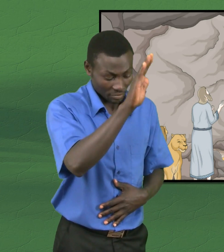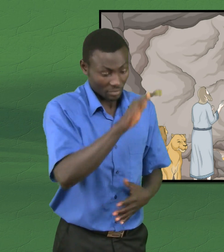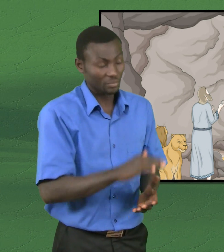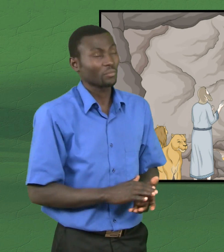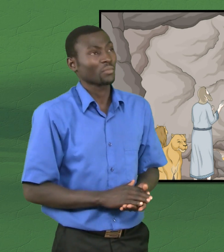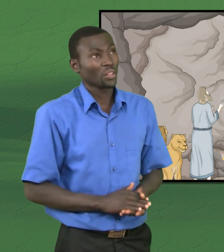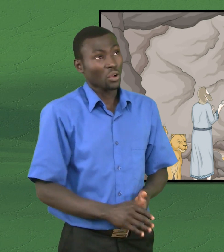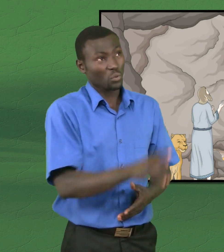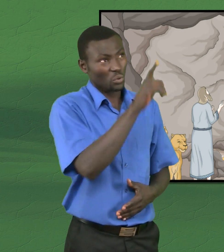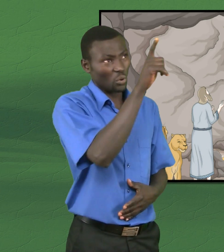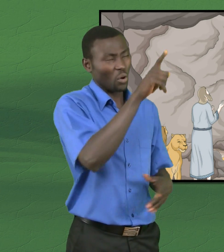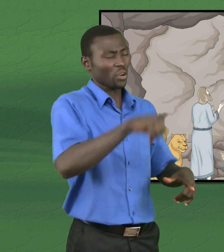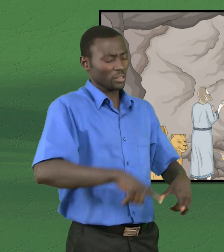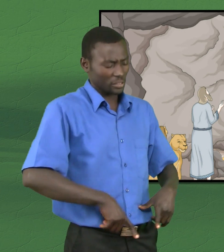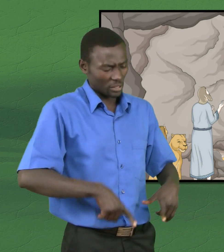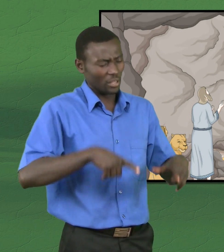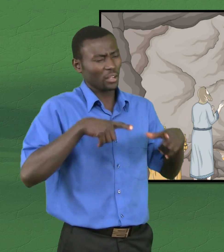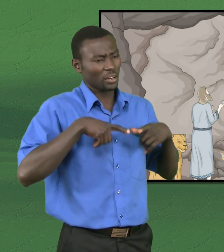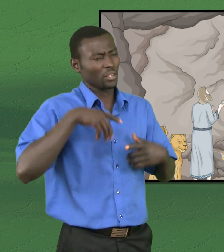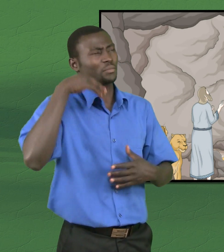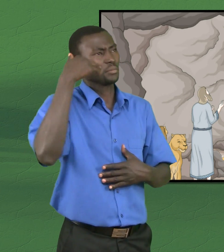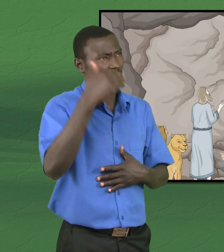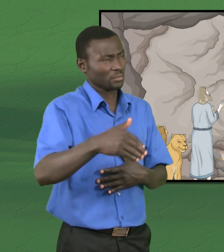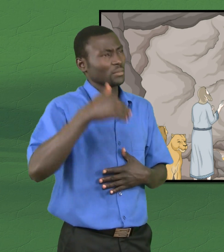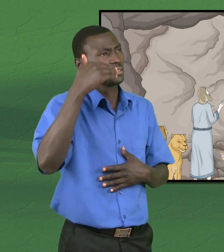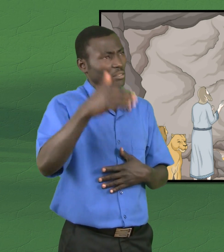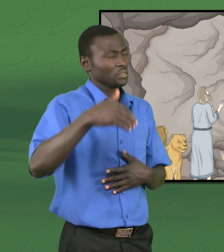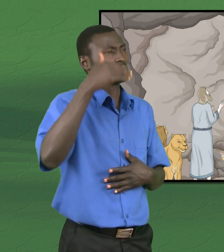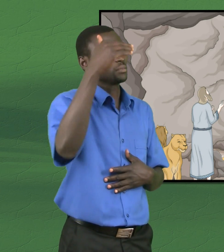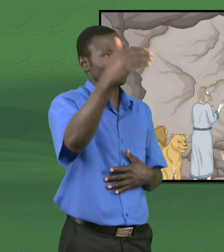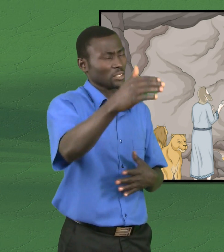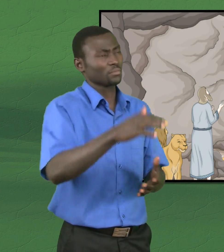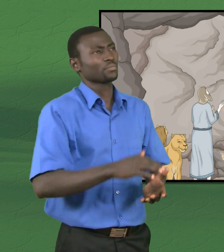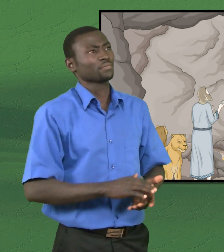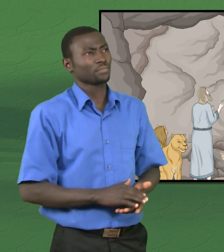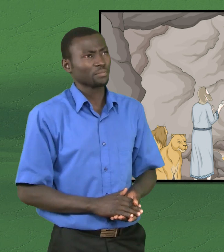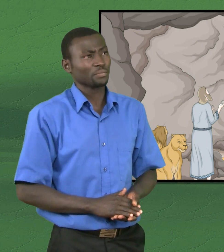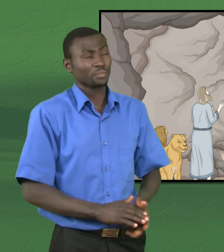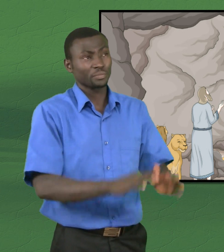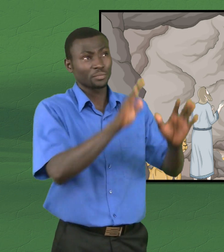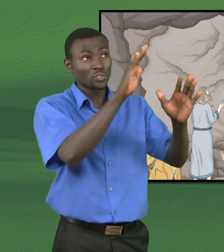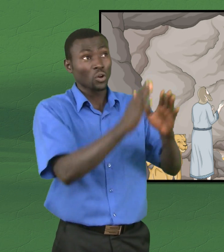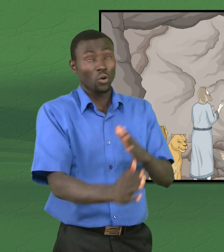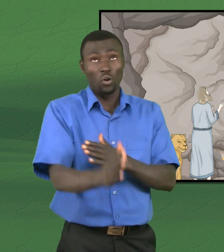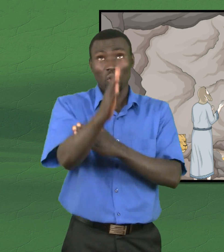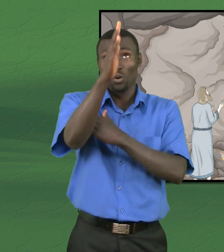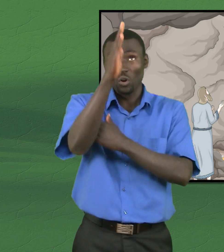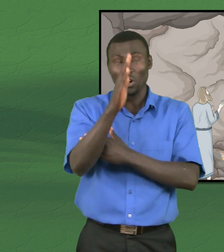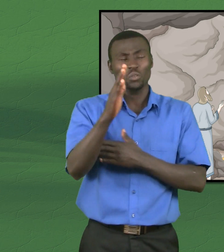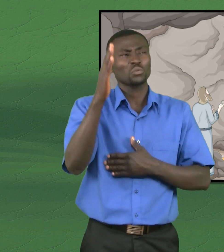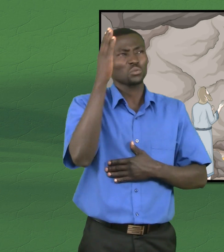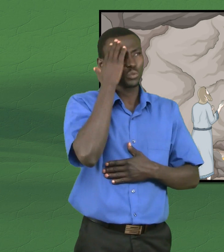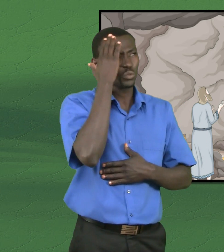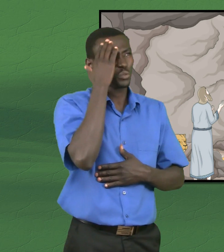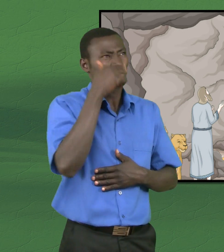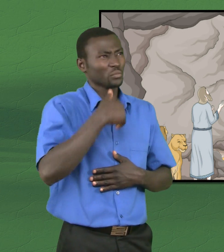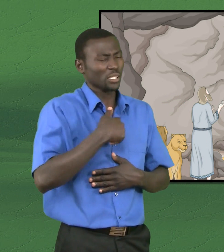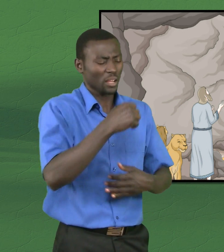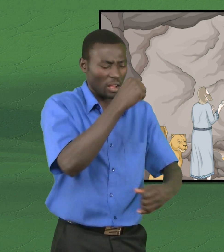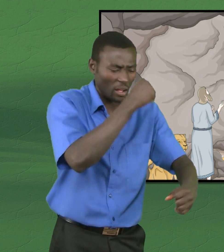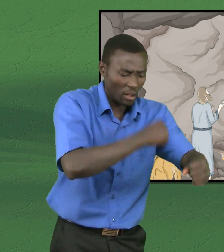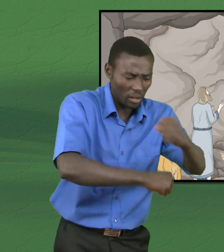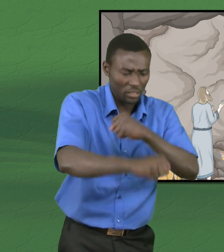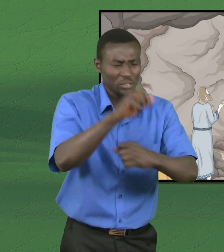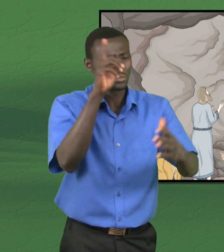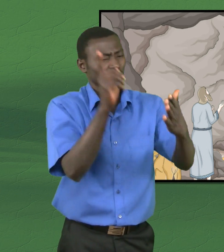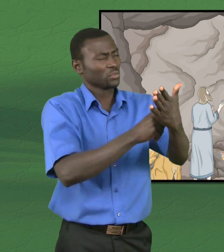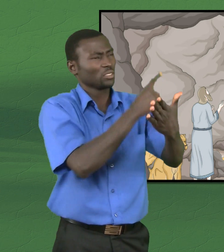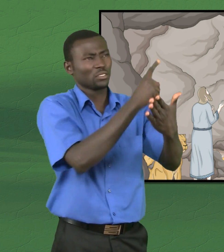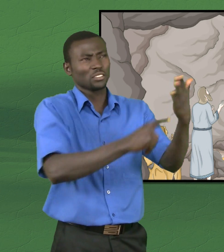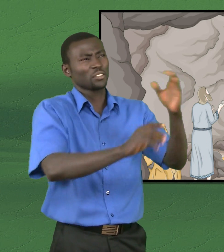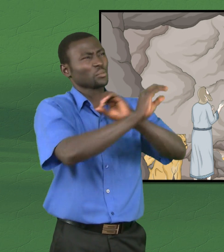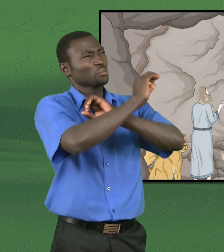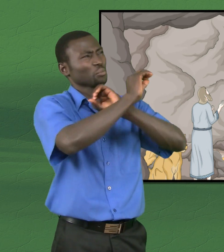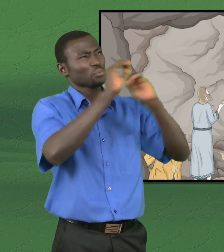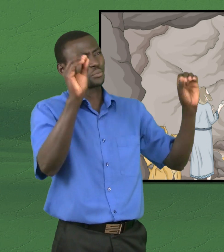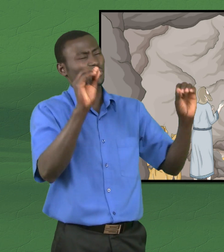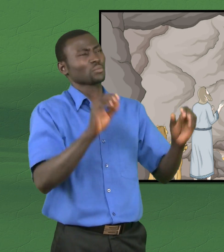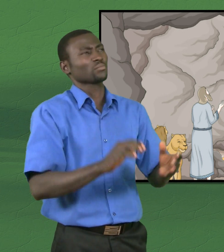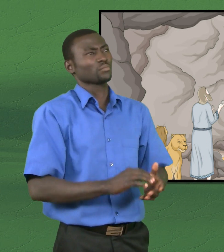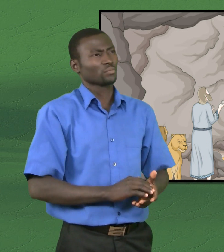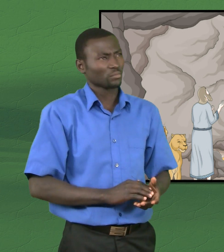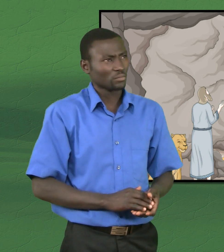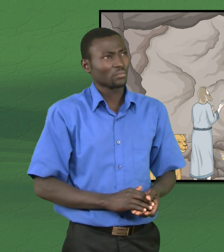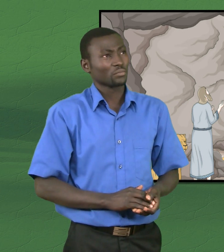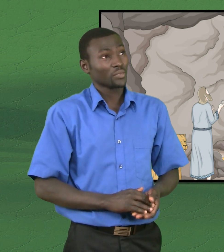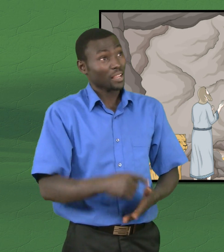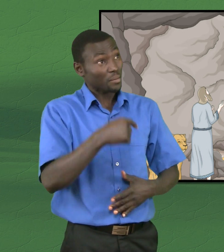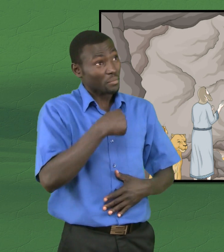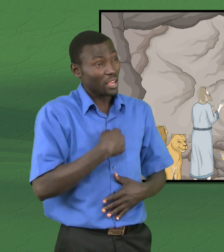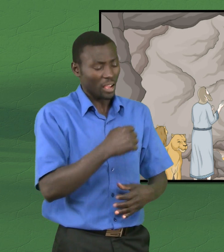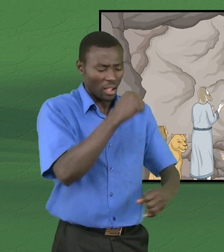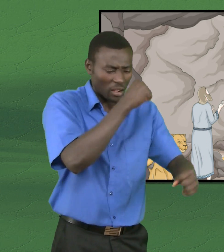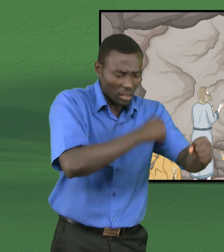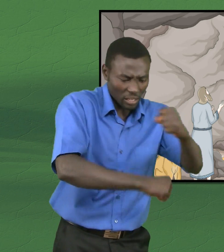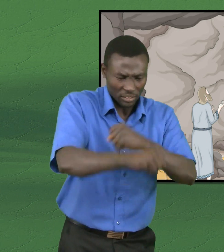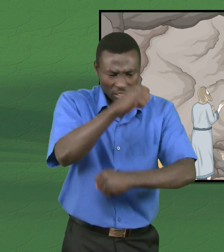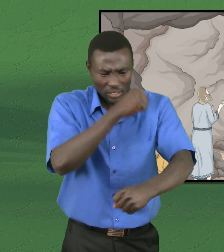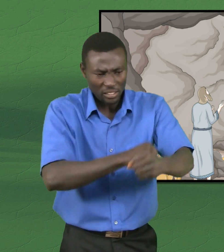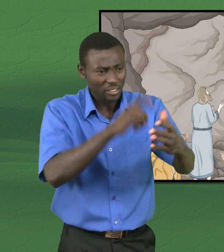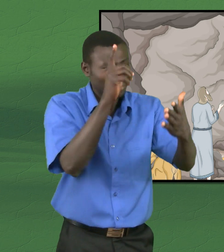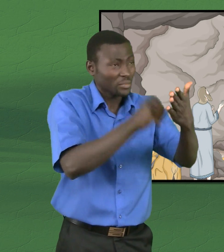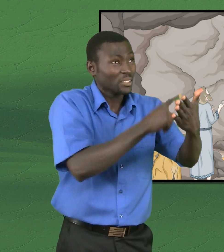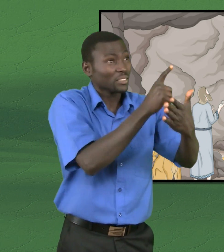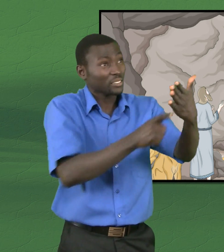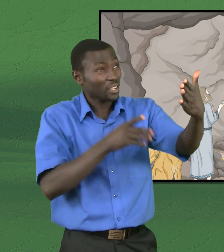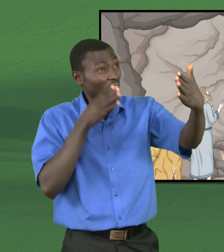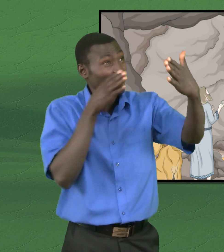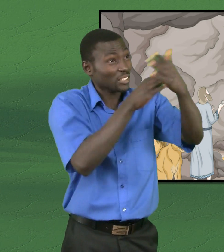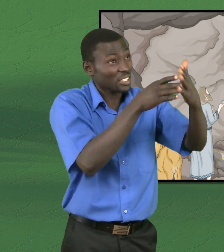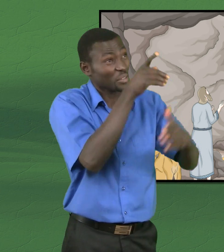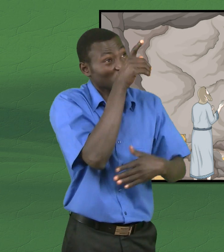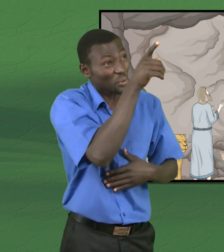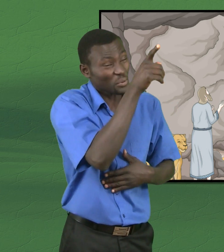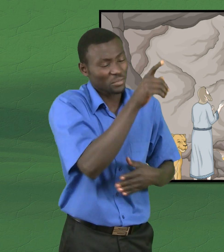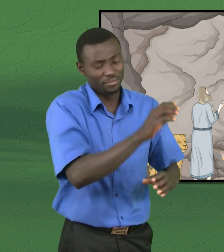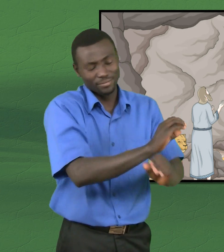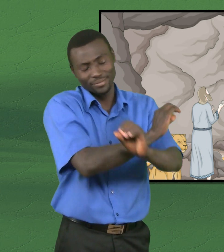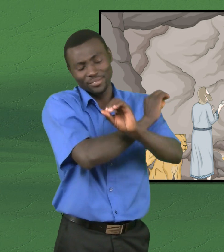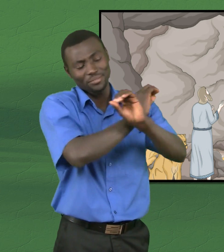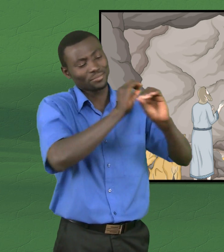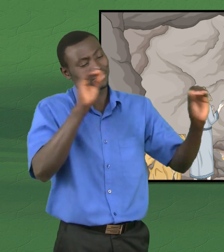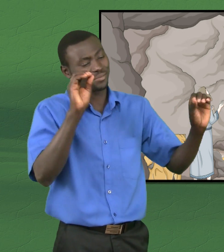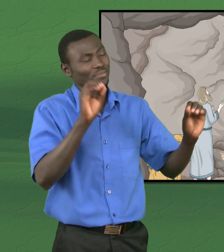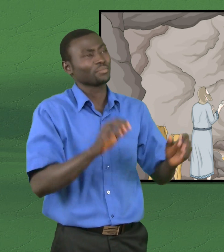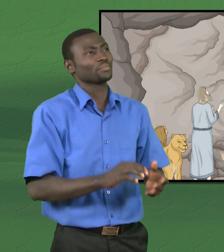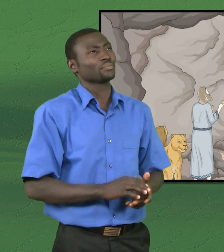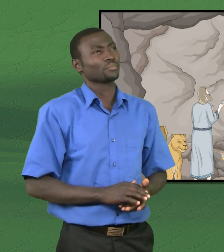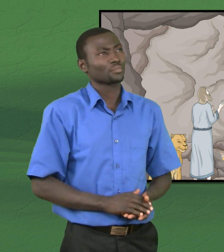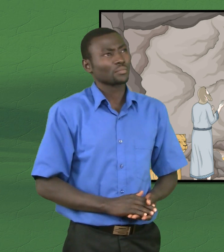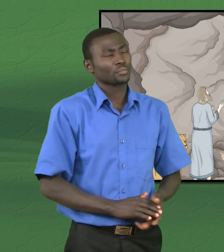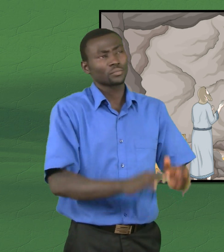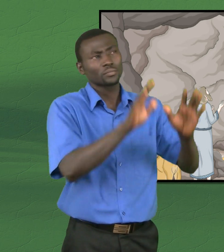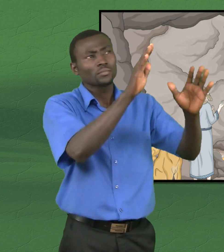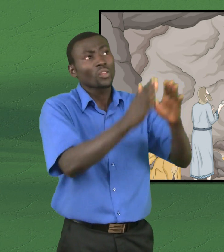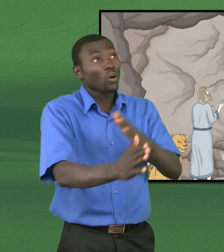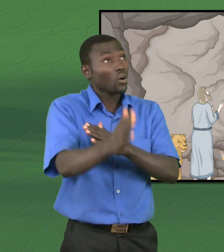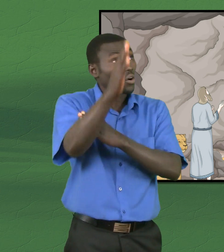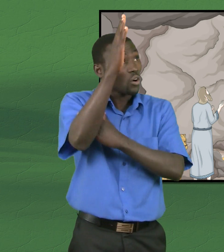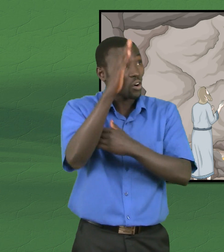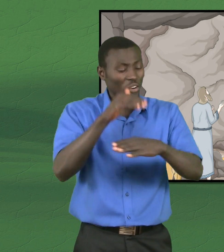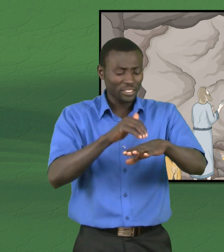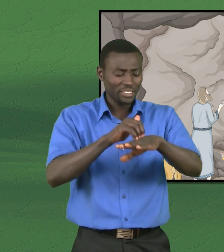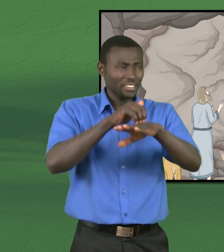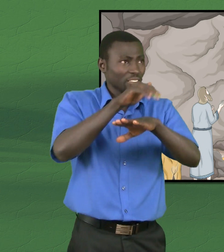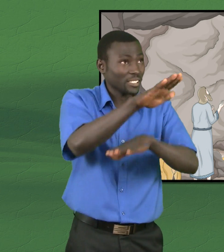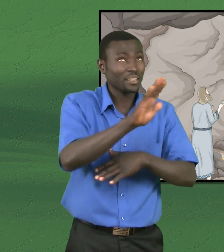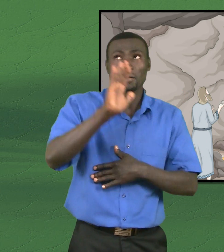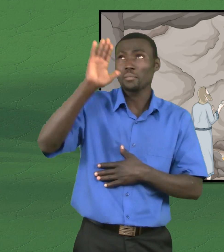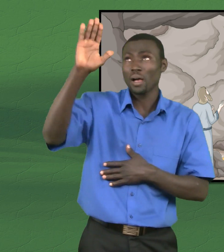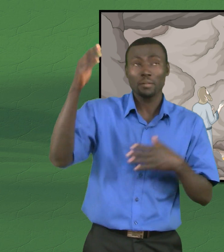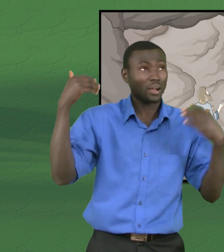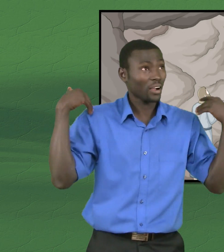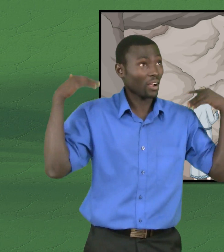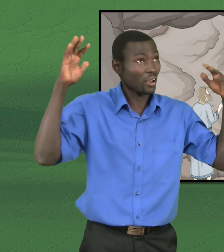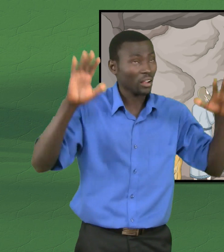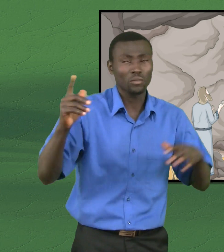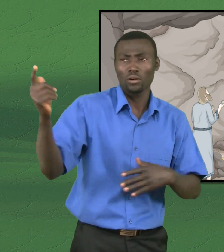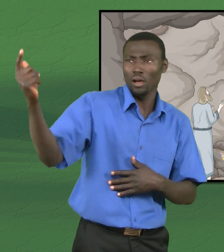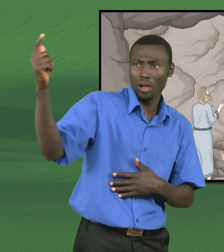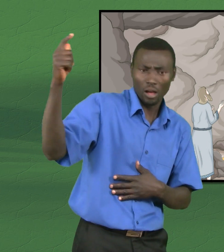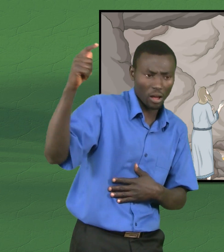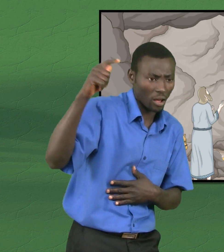My God sent His angel and shut the mouths of the lions.